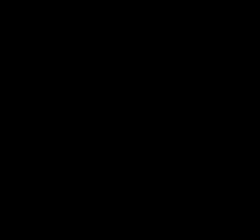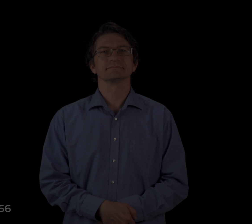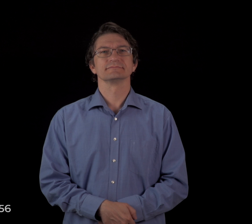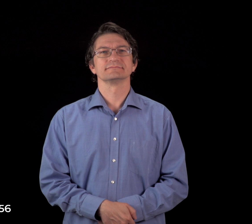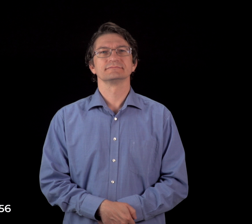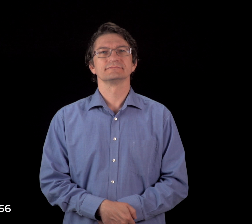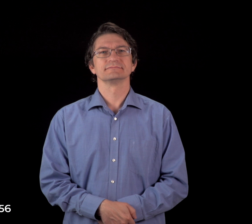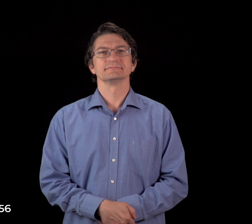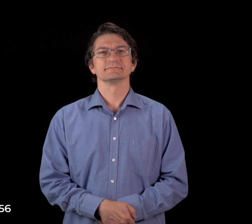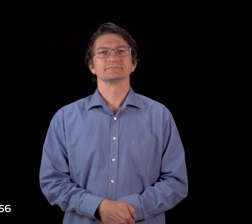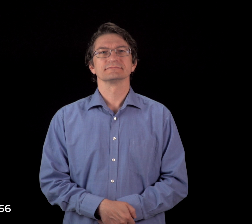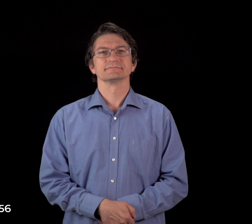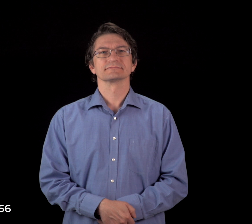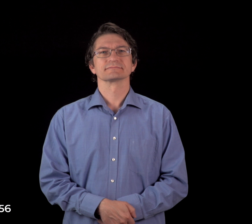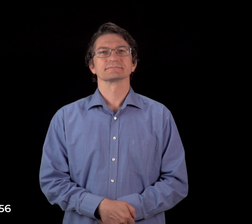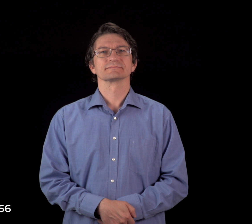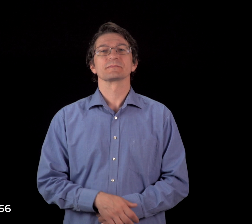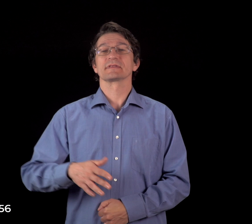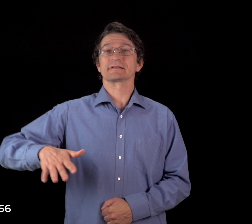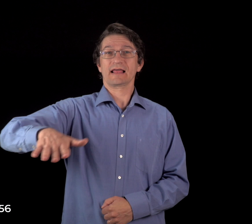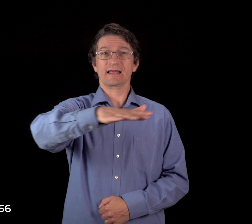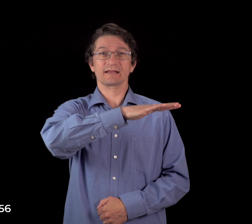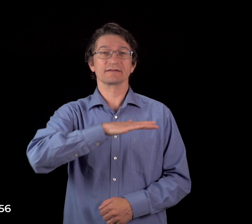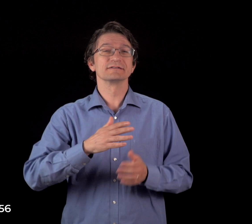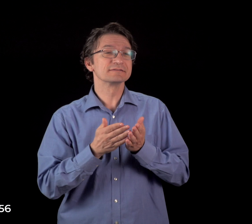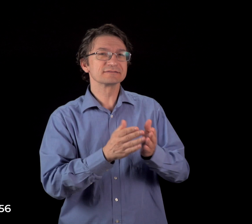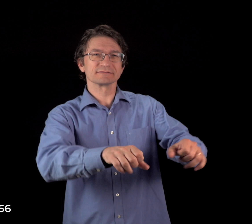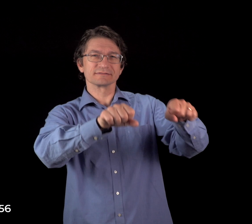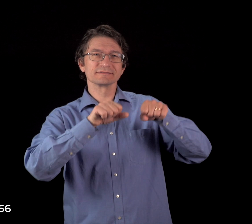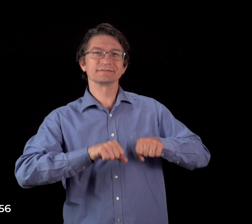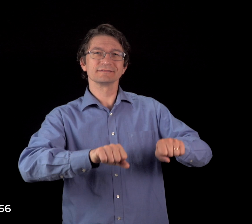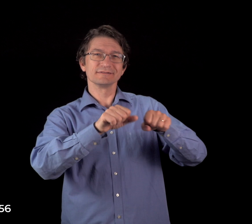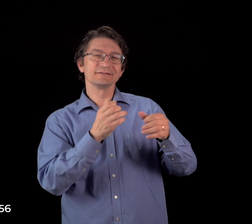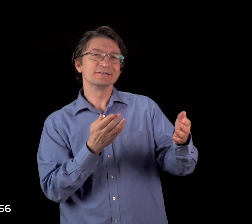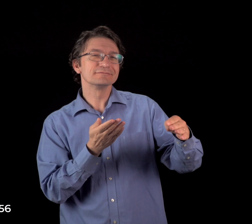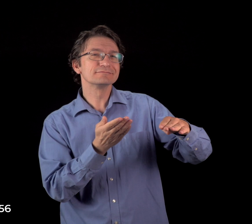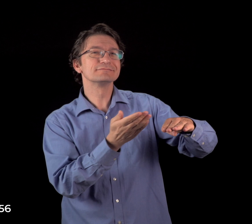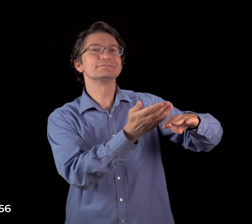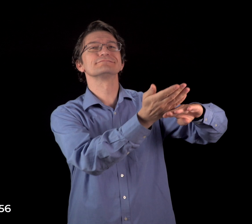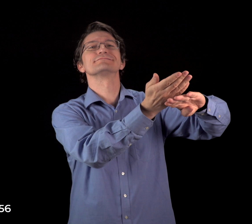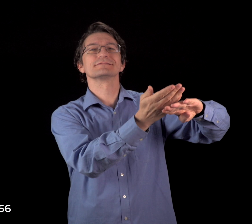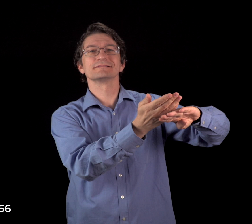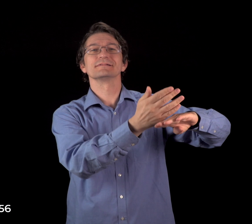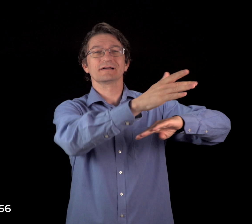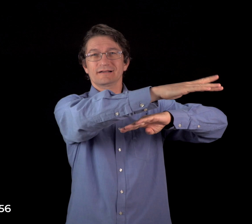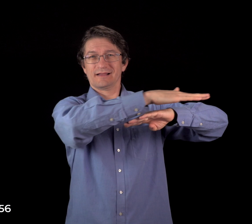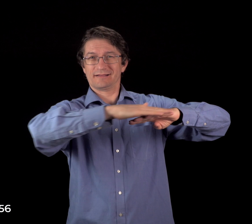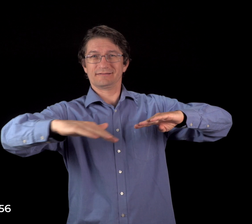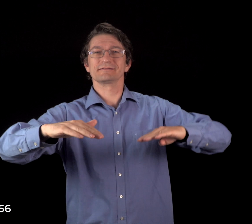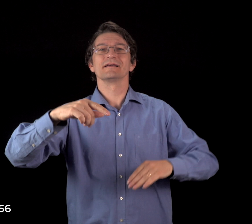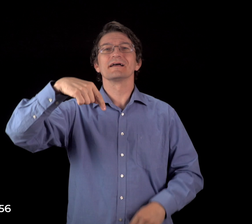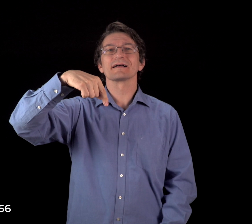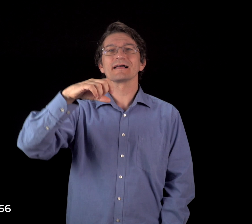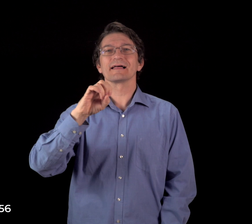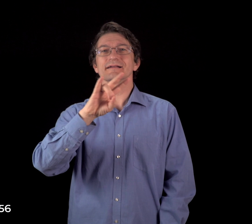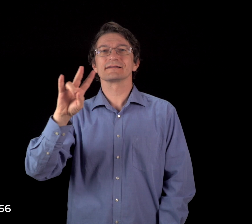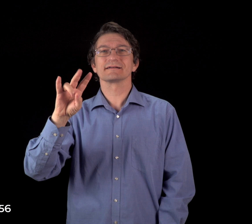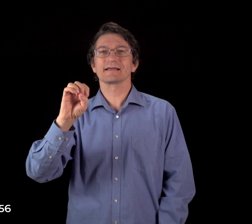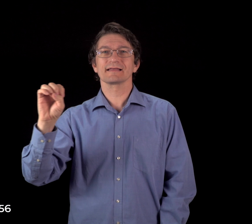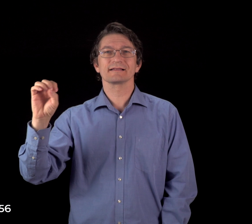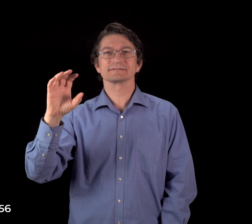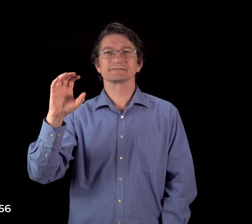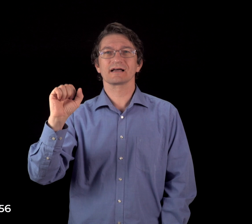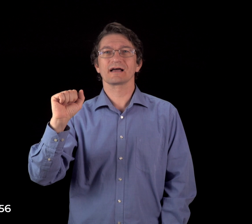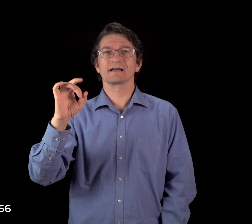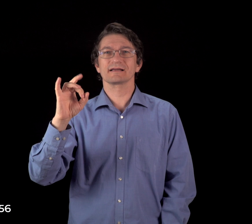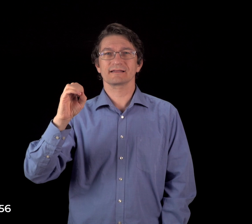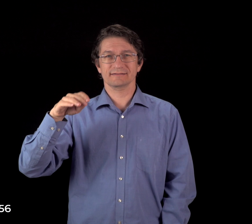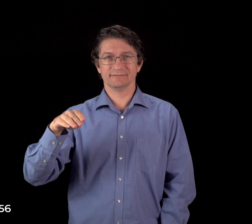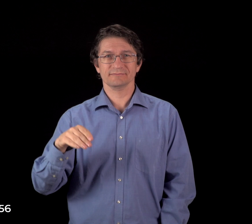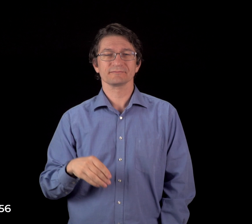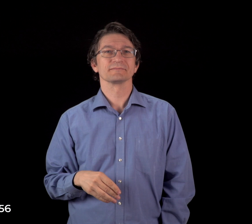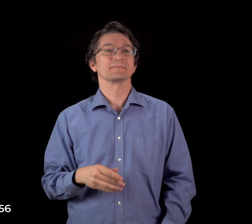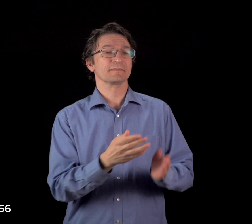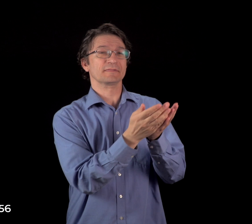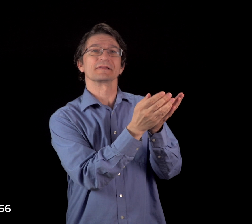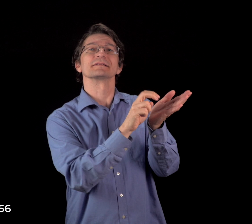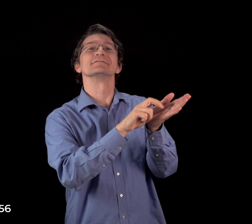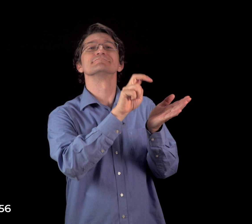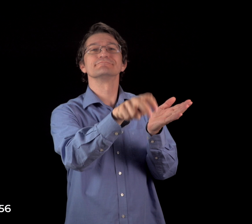When they had crossed over, they landed at Gennesaret and moored the boat.